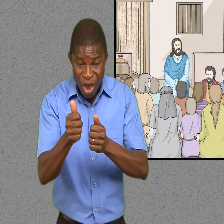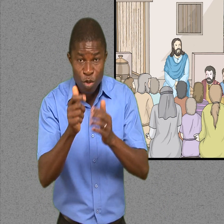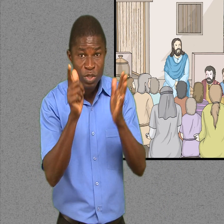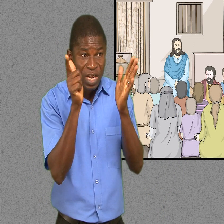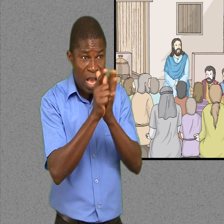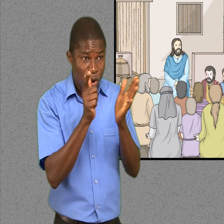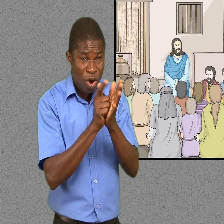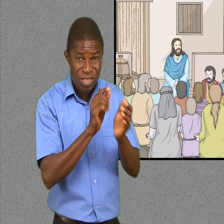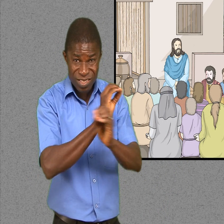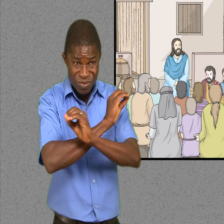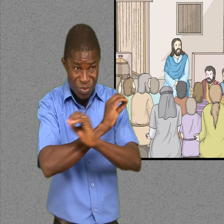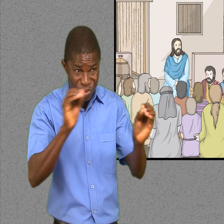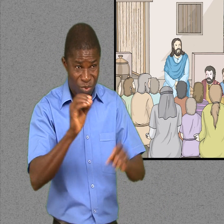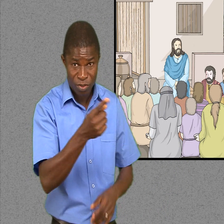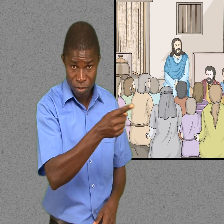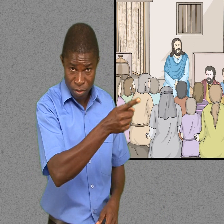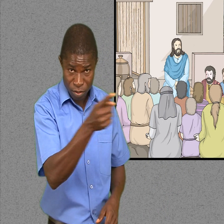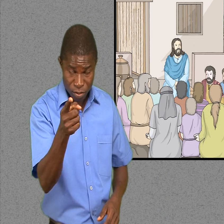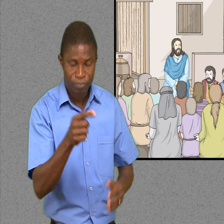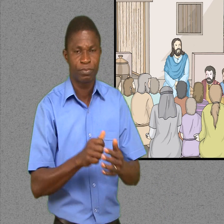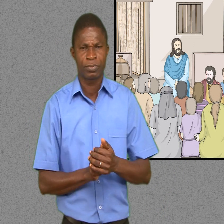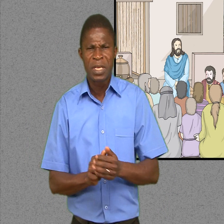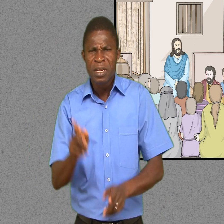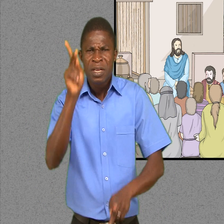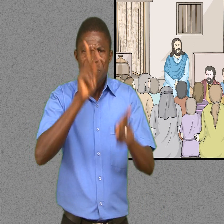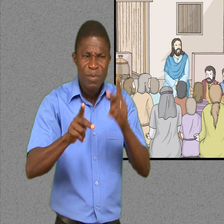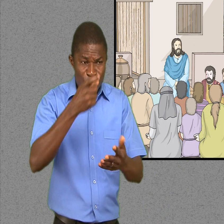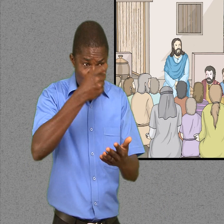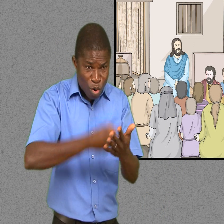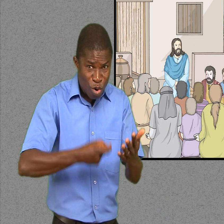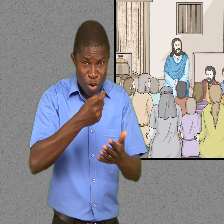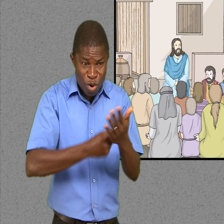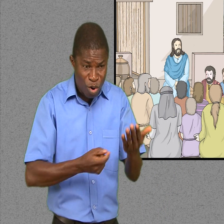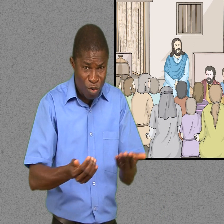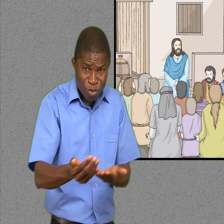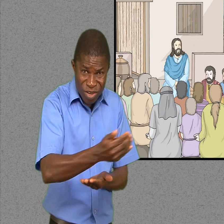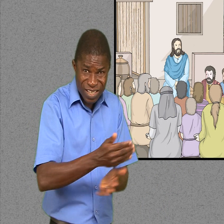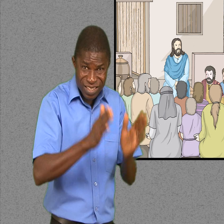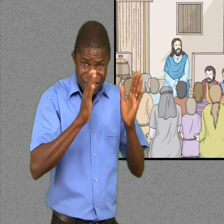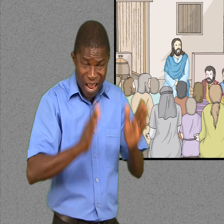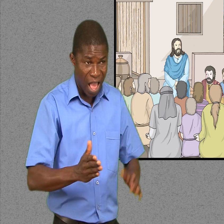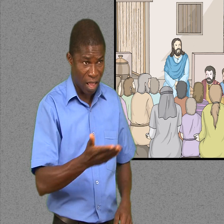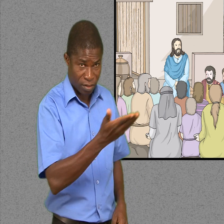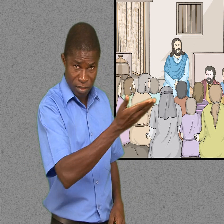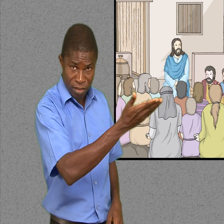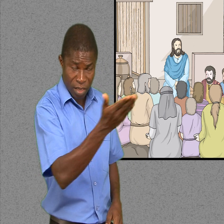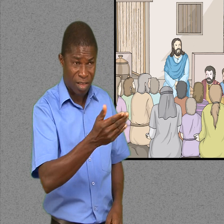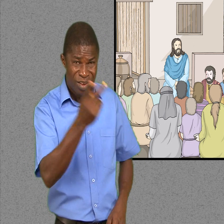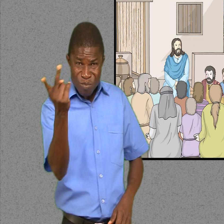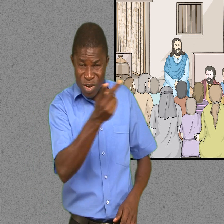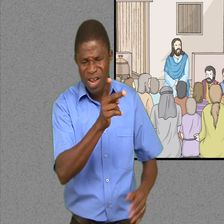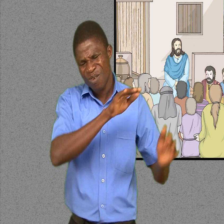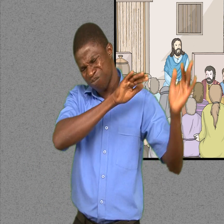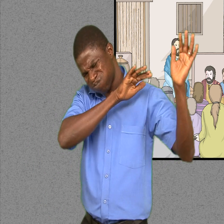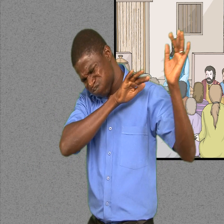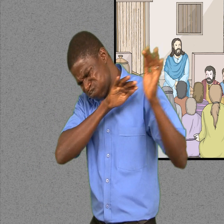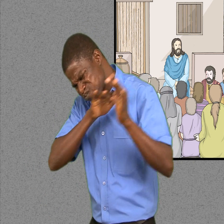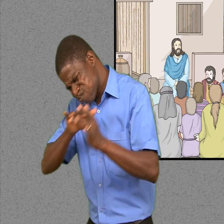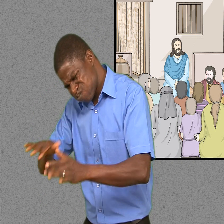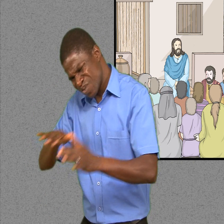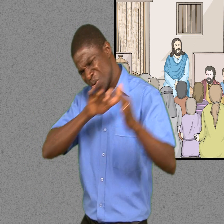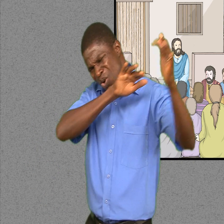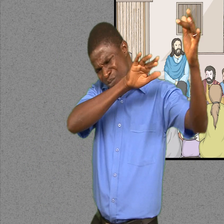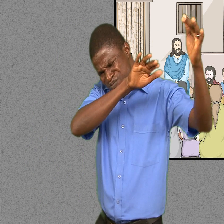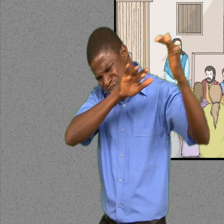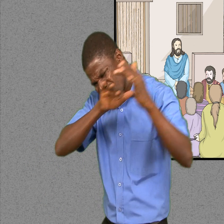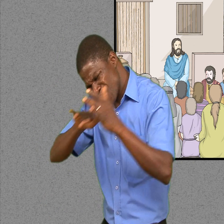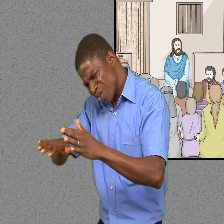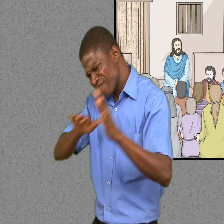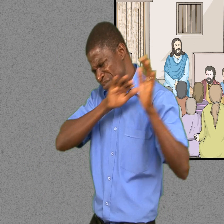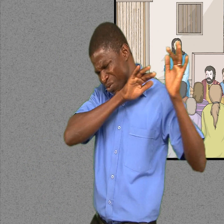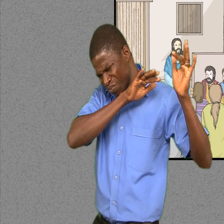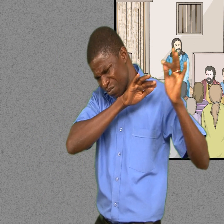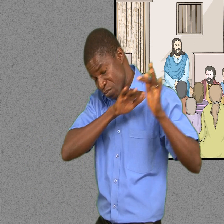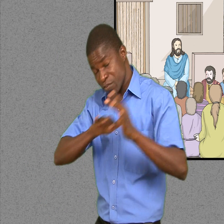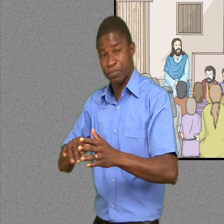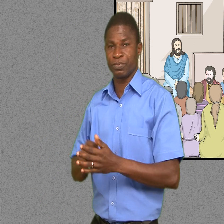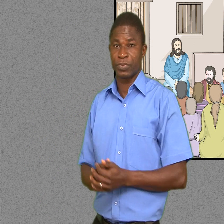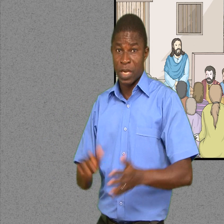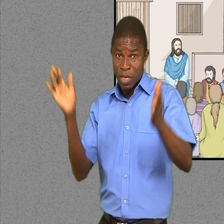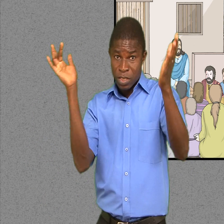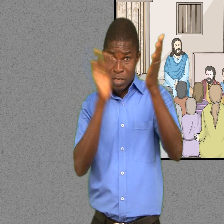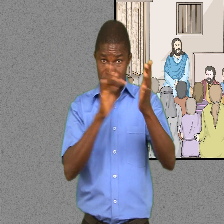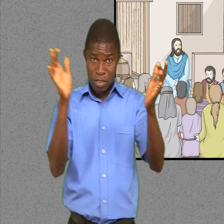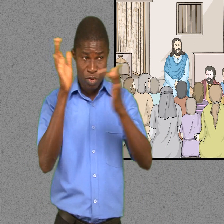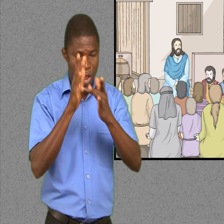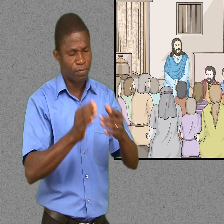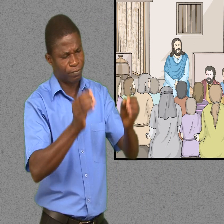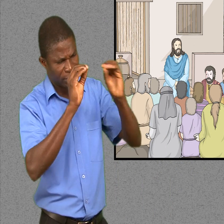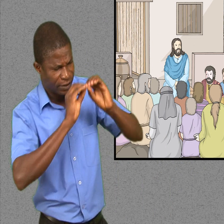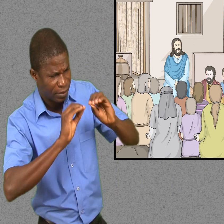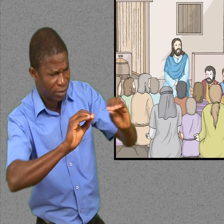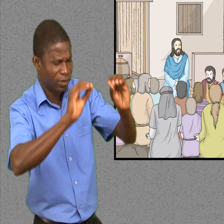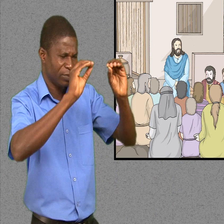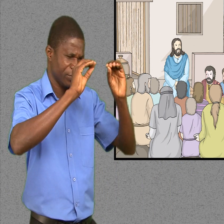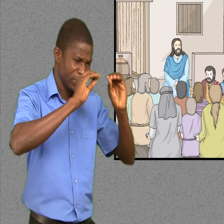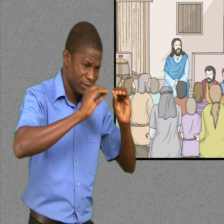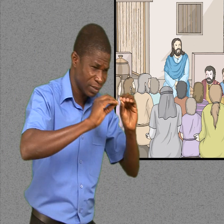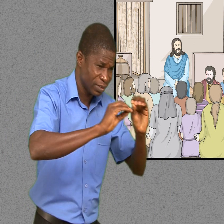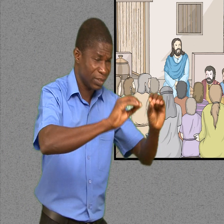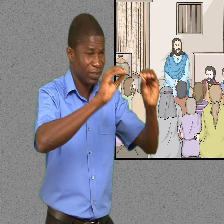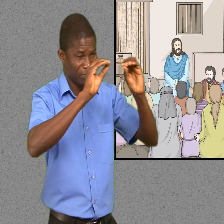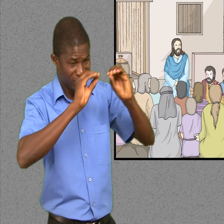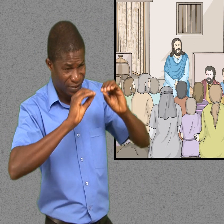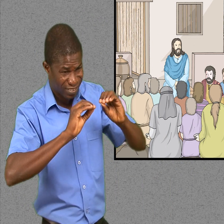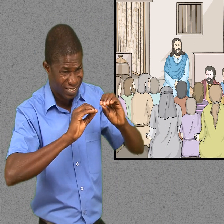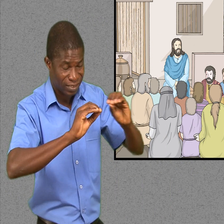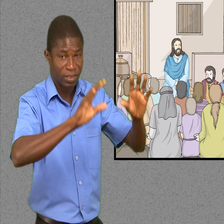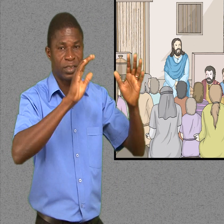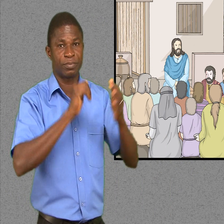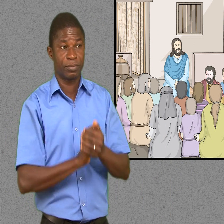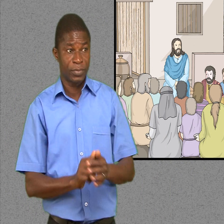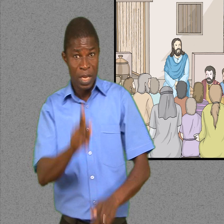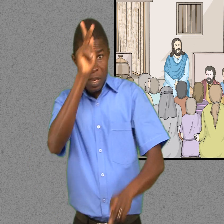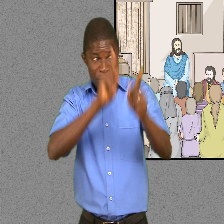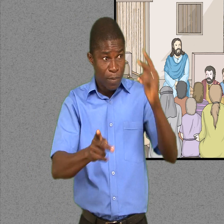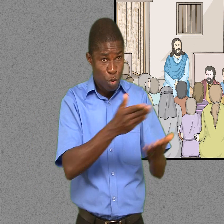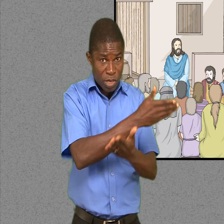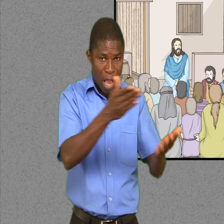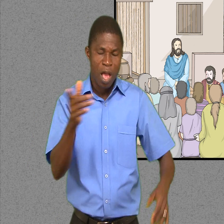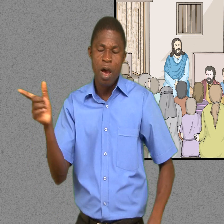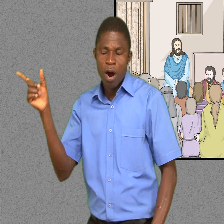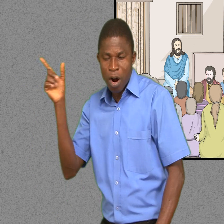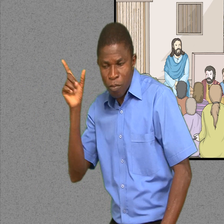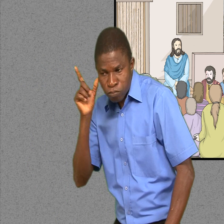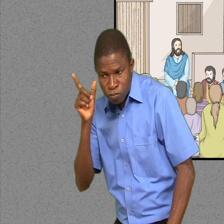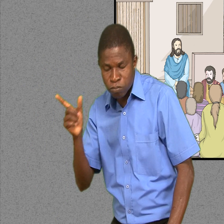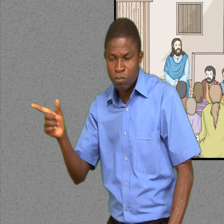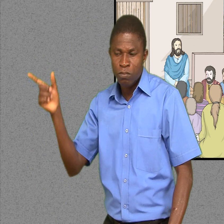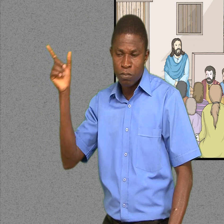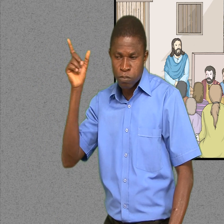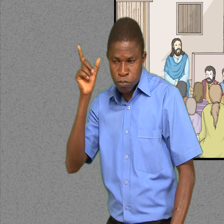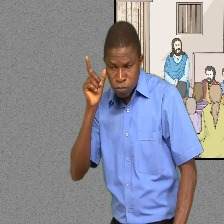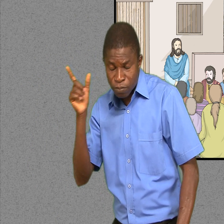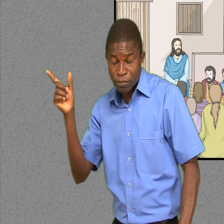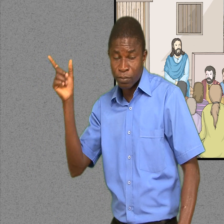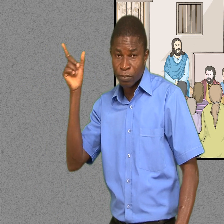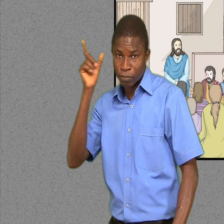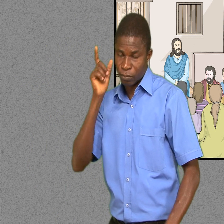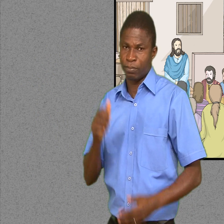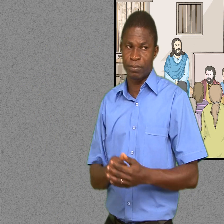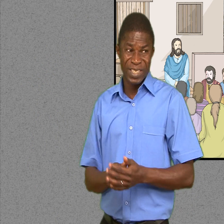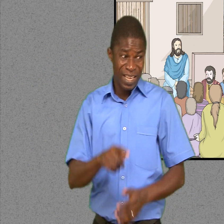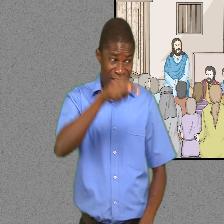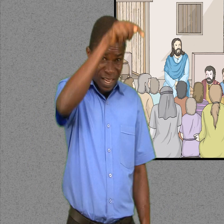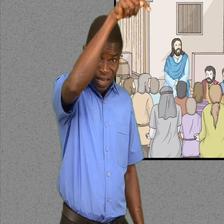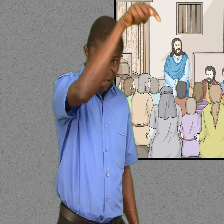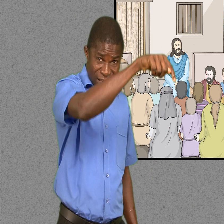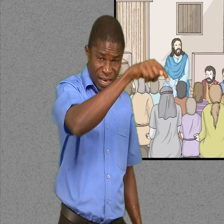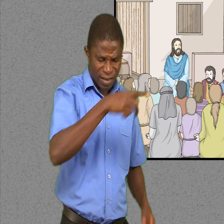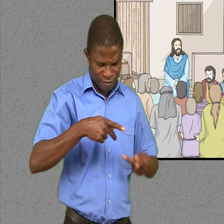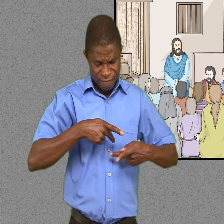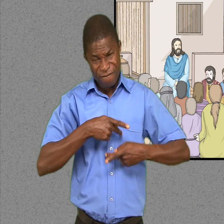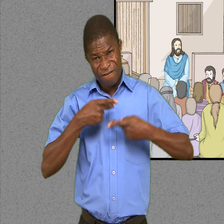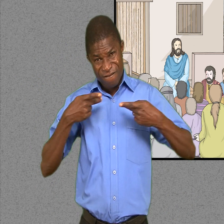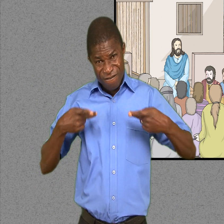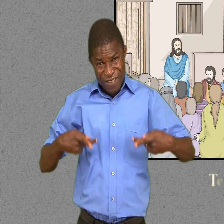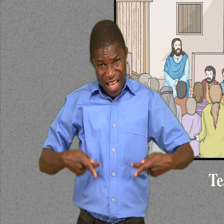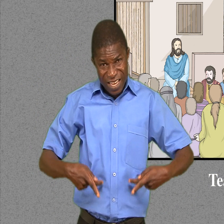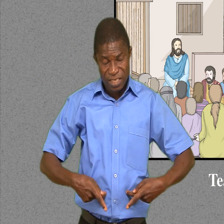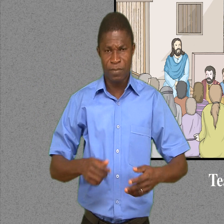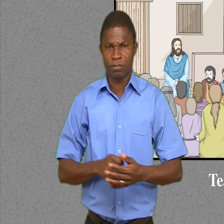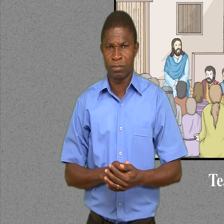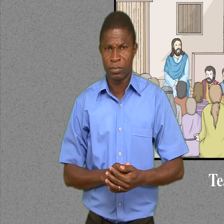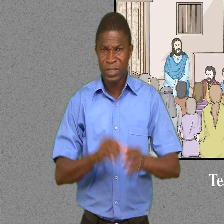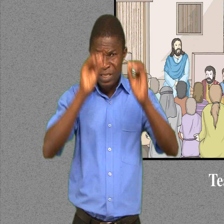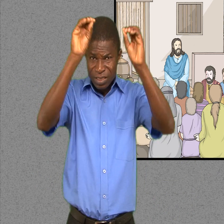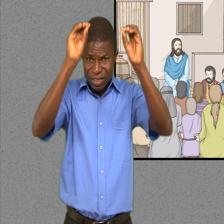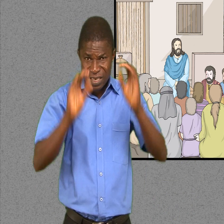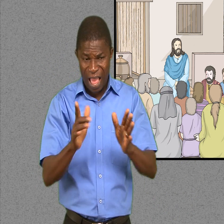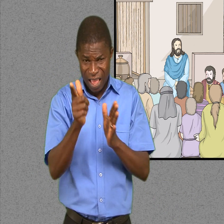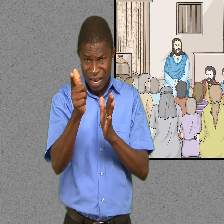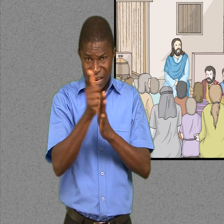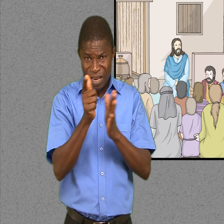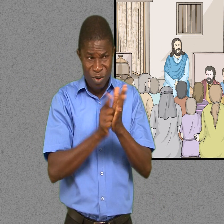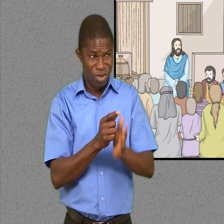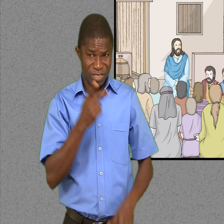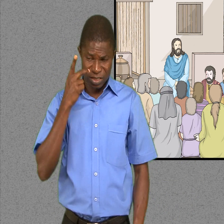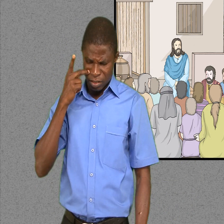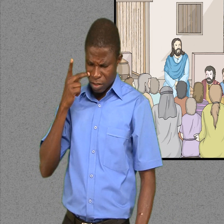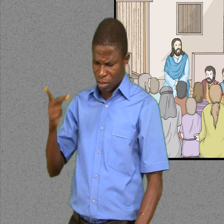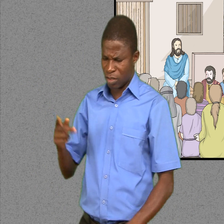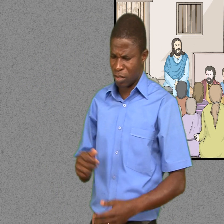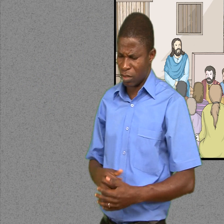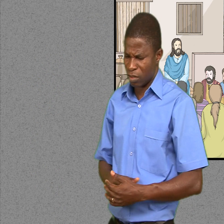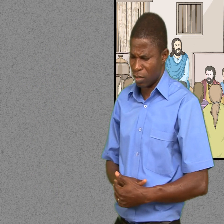So the Pharisees and scribes began to grumble: “This man welcomes sinners and eats with them.”